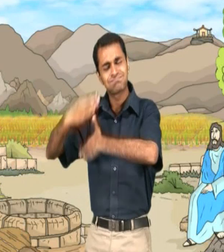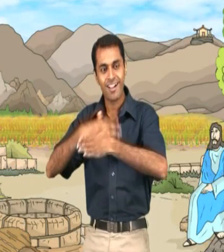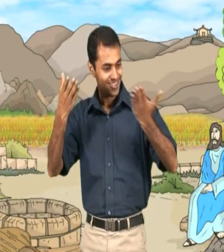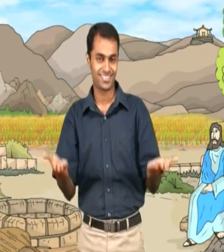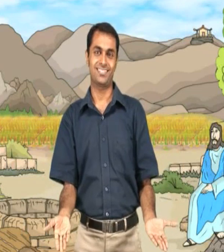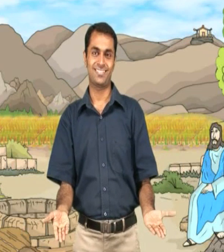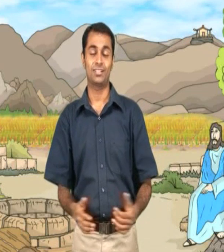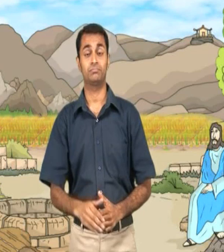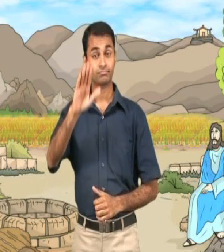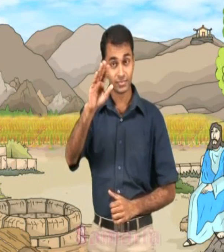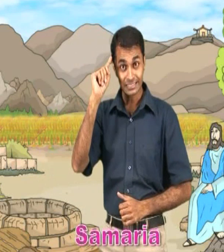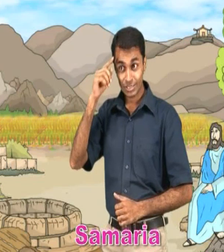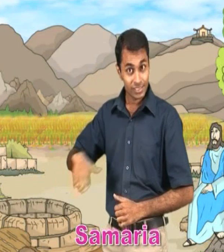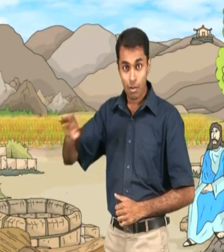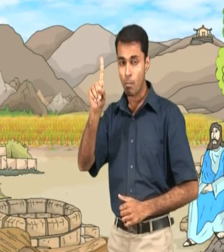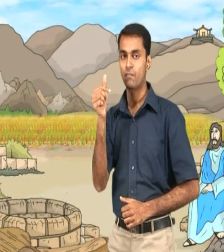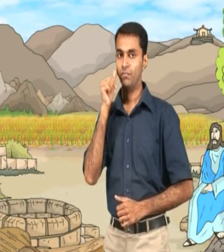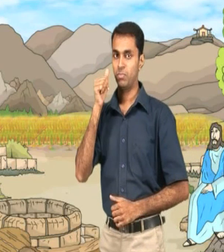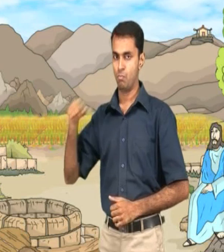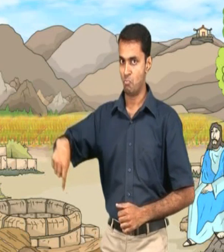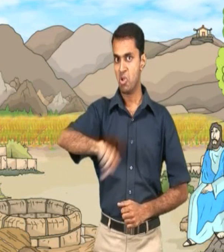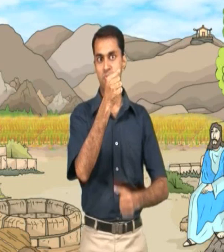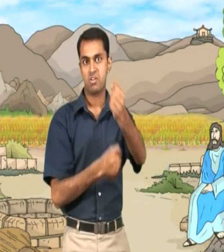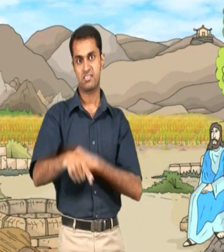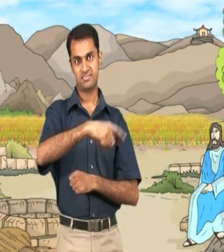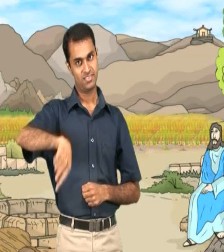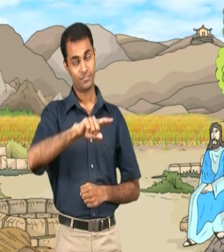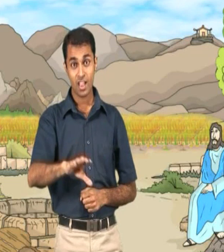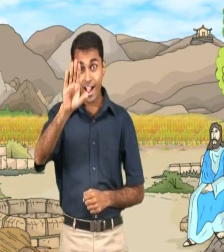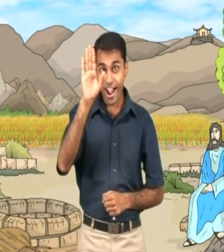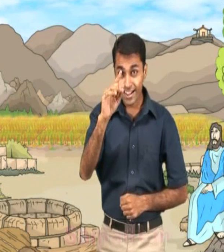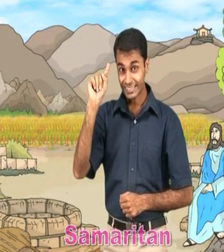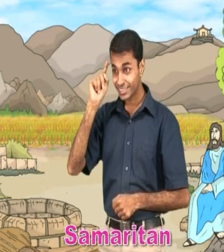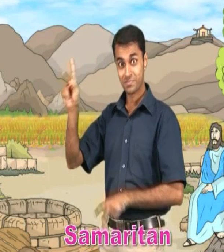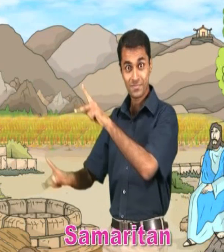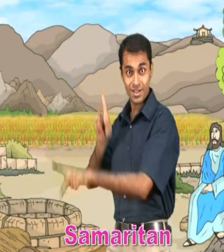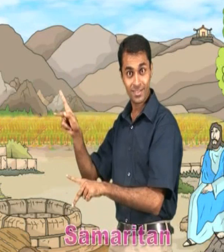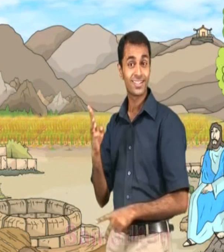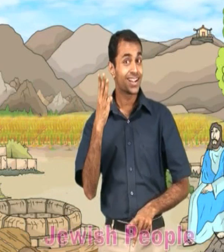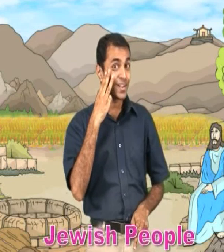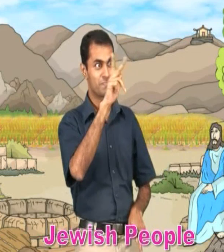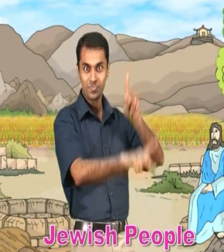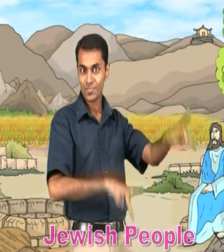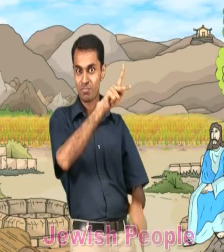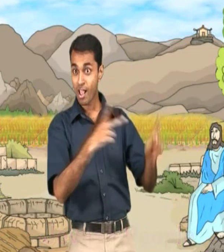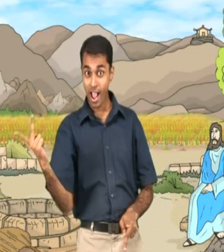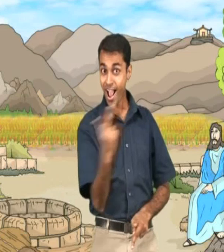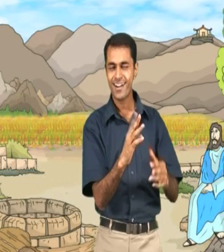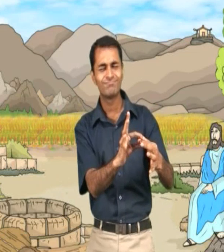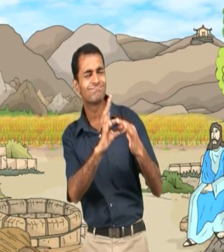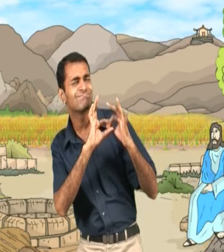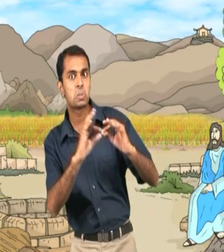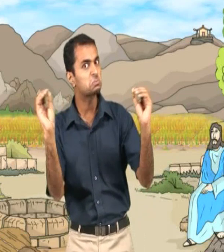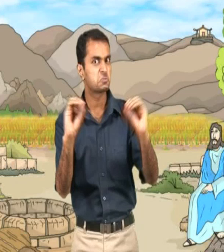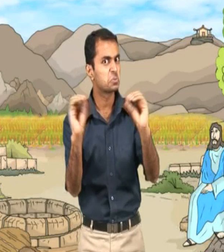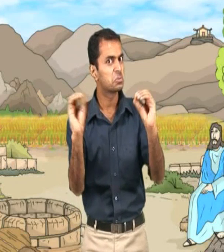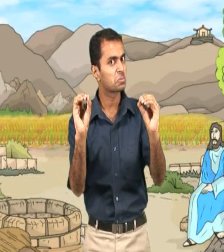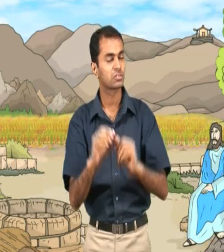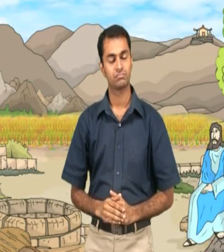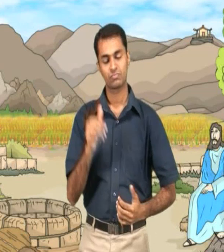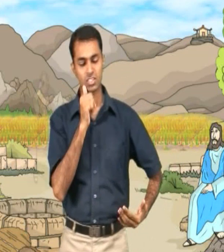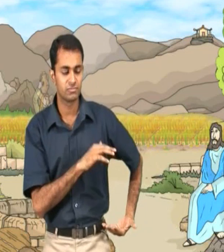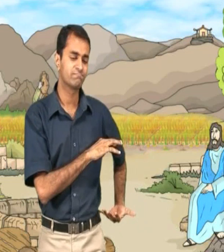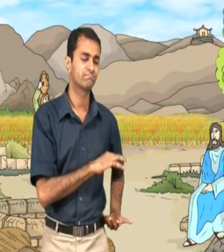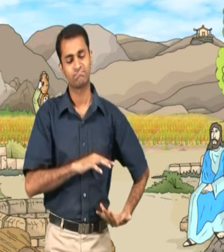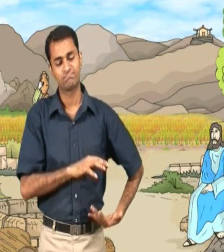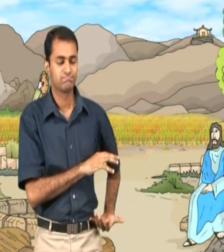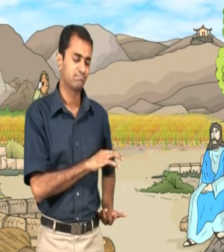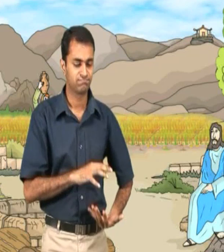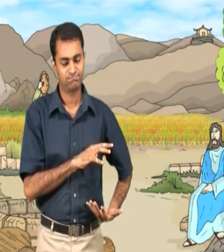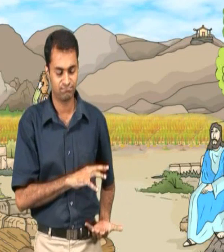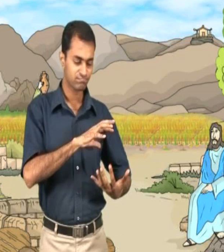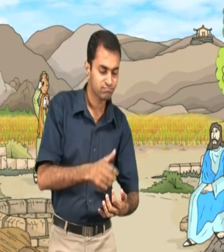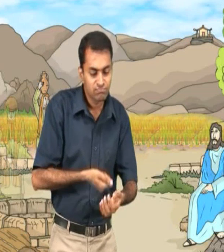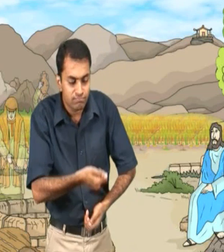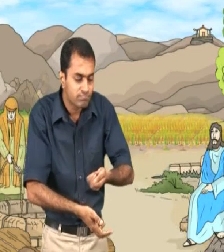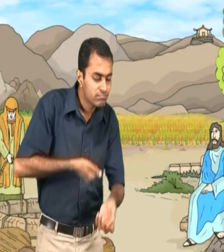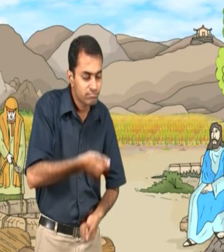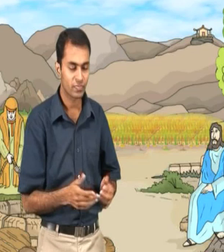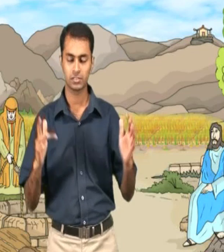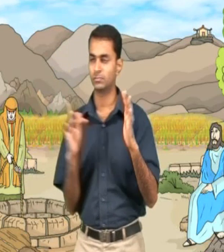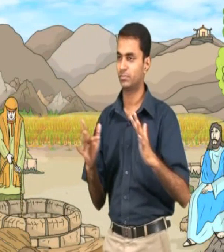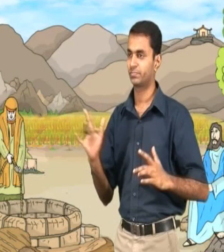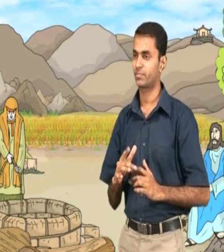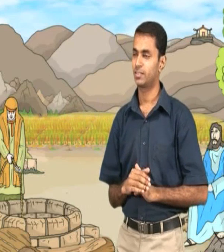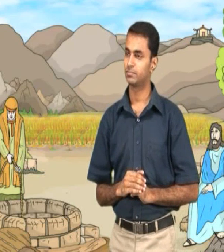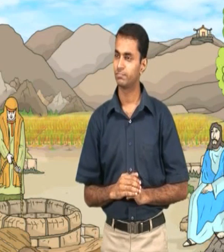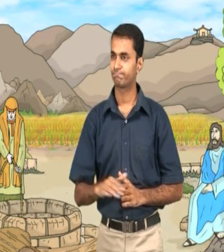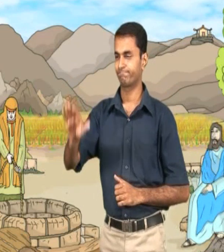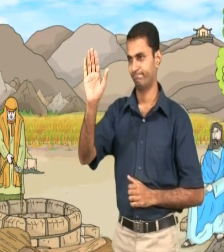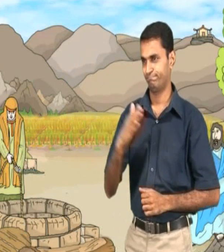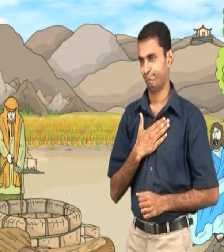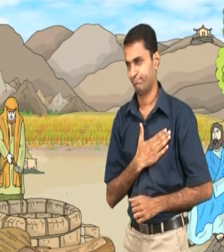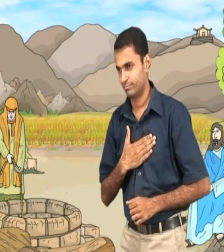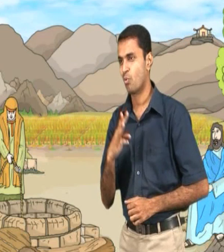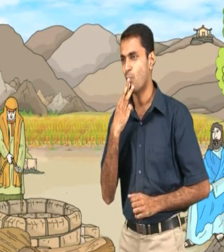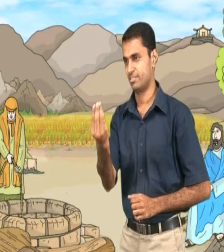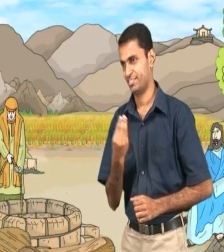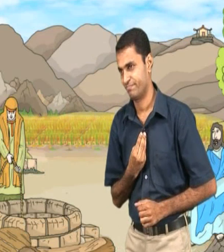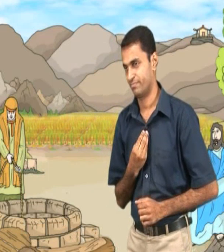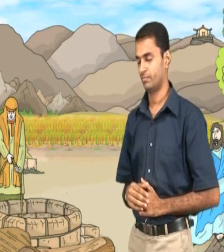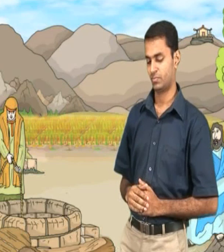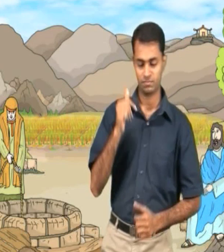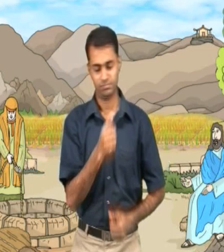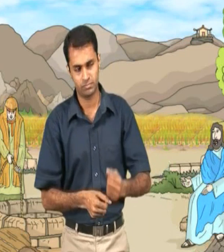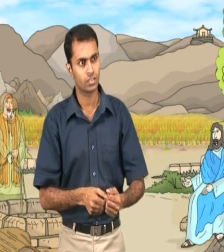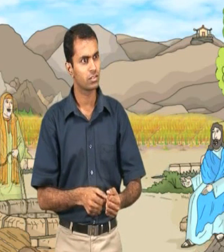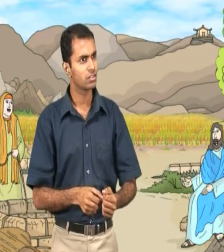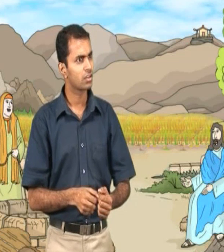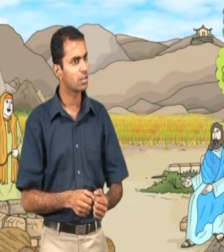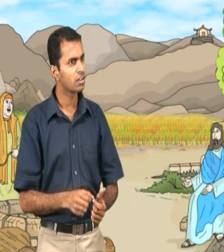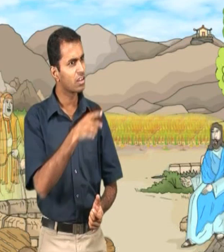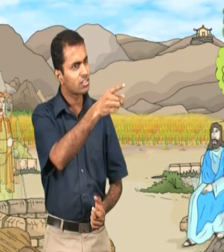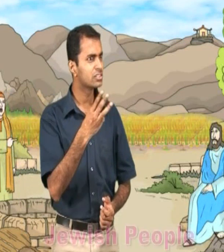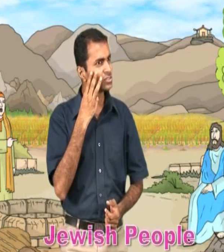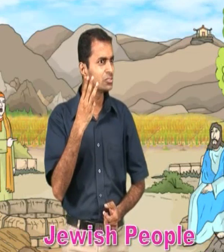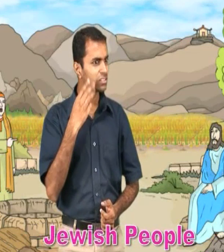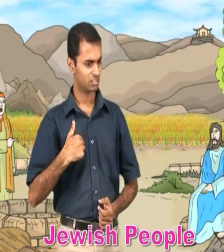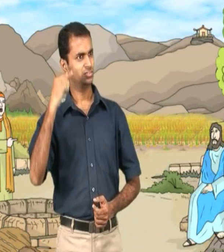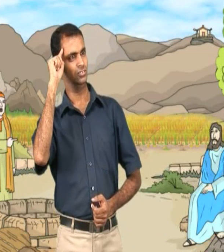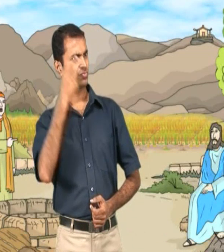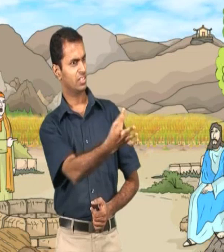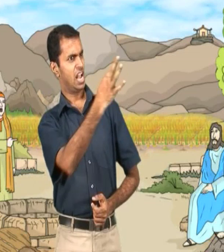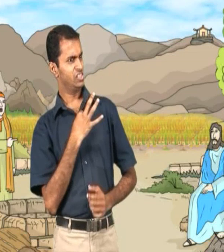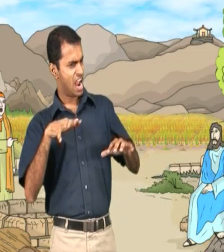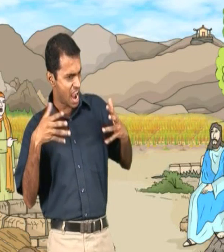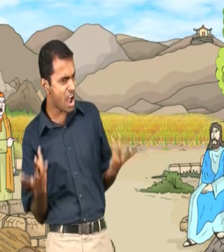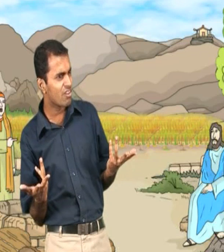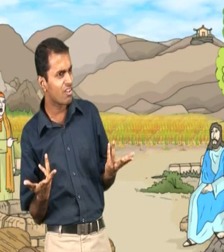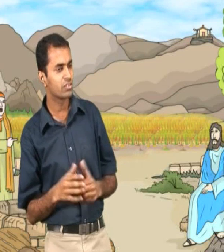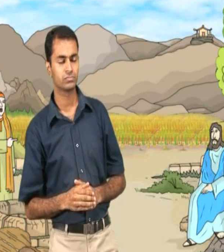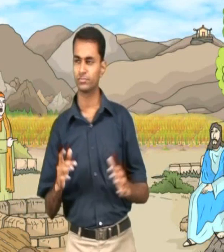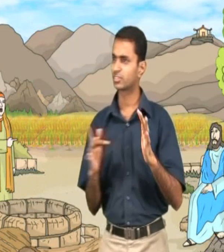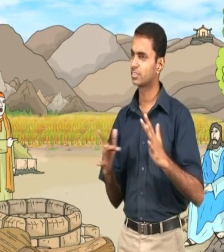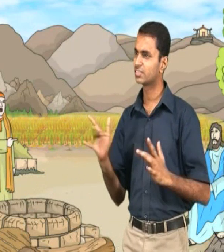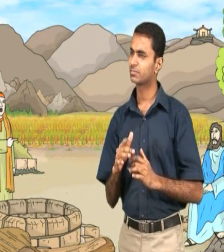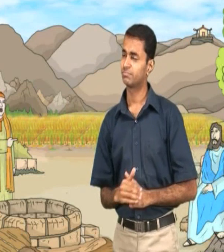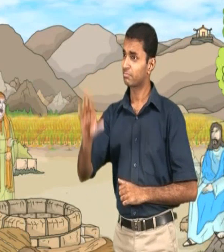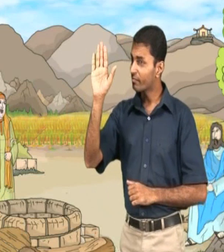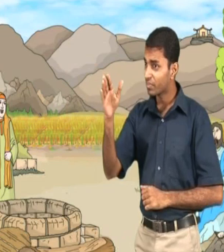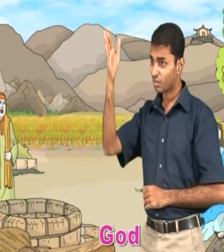When a Samaritan woman came to draw water, Jesus said to her, “Give Me a drink.” (His disciples had gone into the town to buy food.) “You are a Jew,” said the woman. “How can You ask for a drink from me, a Samaritan woman?”